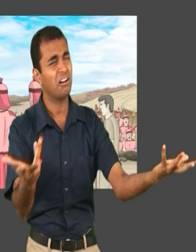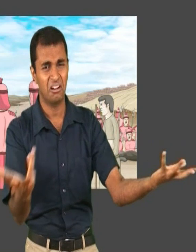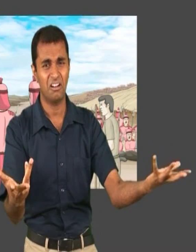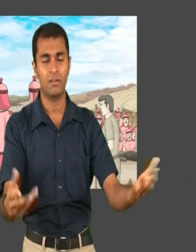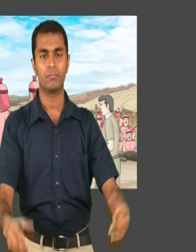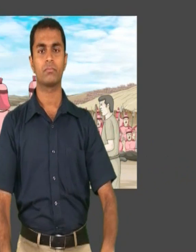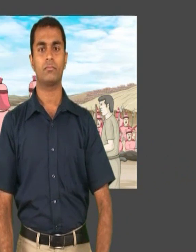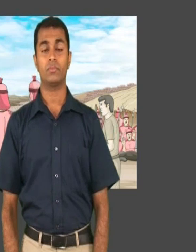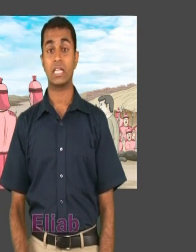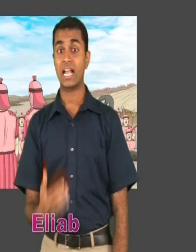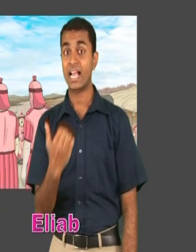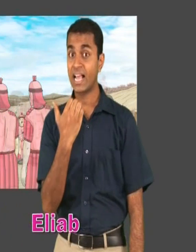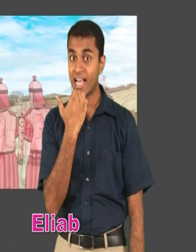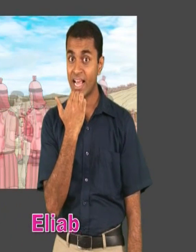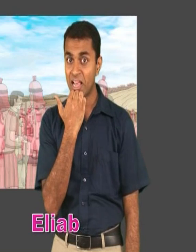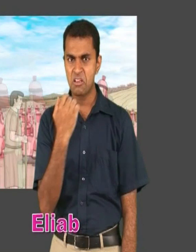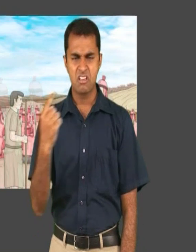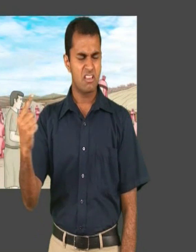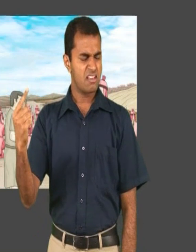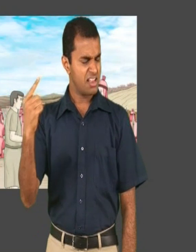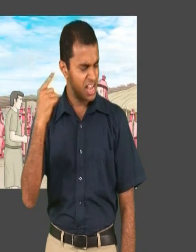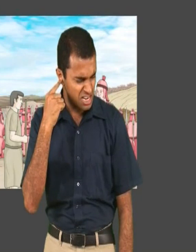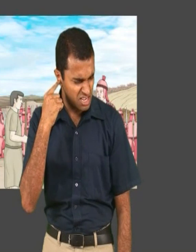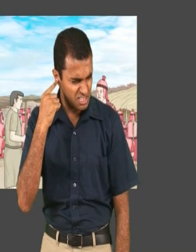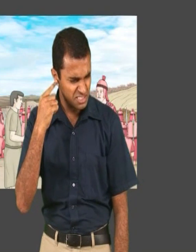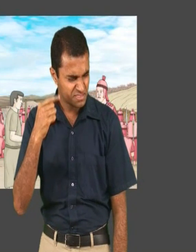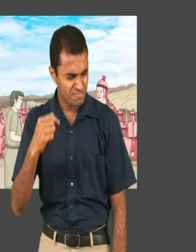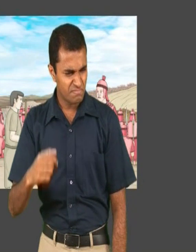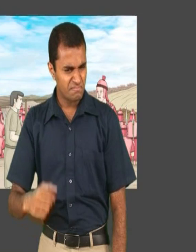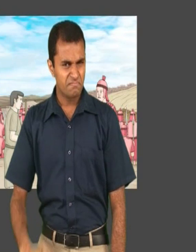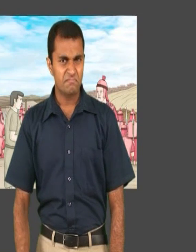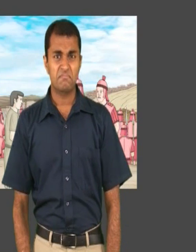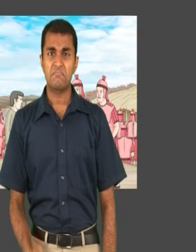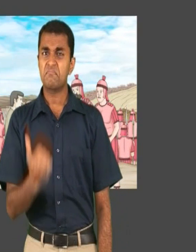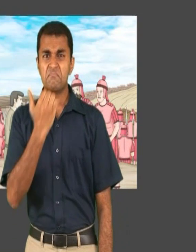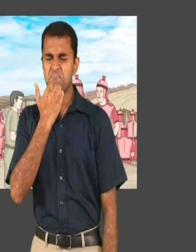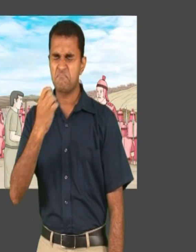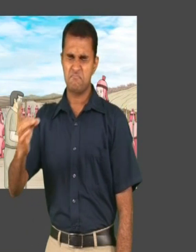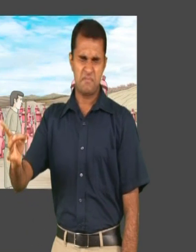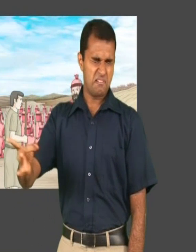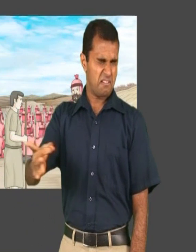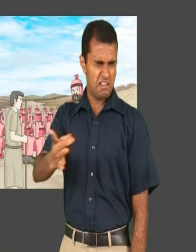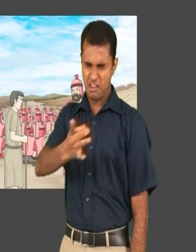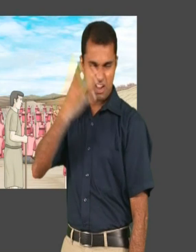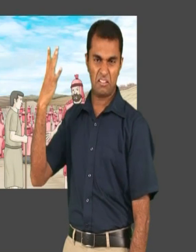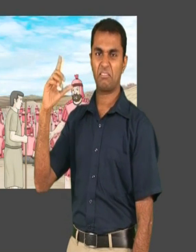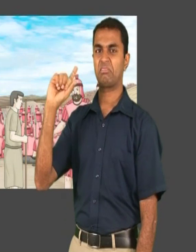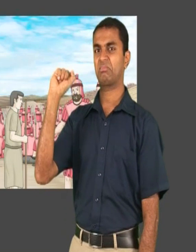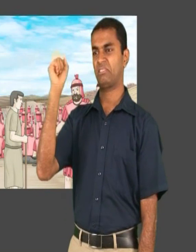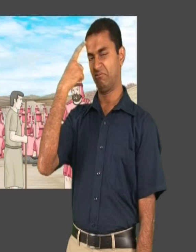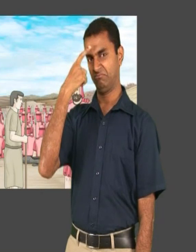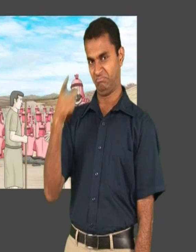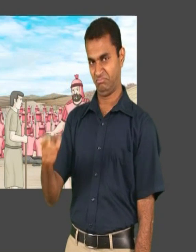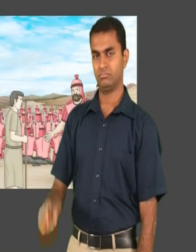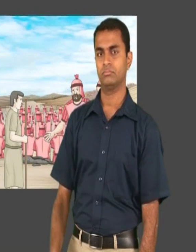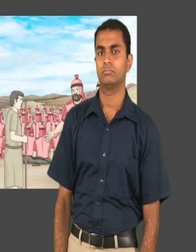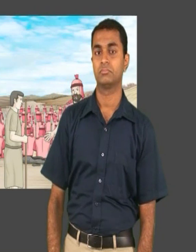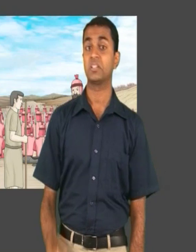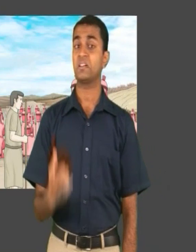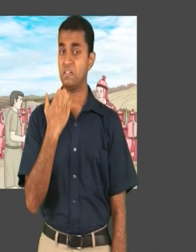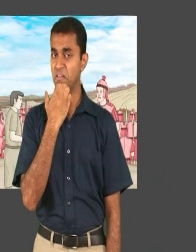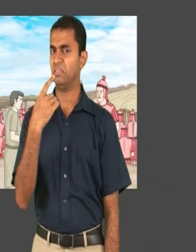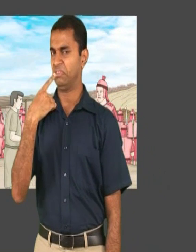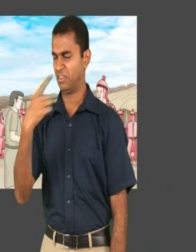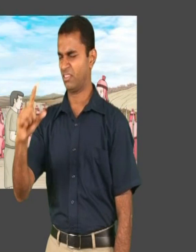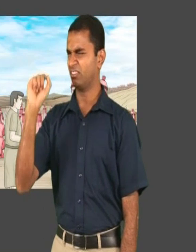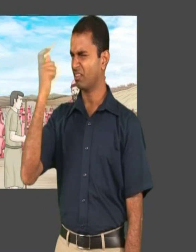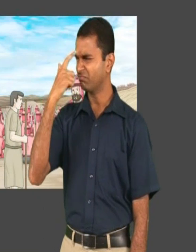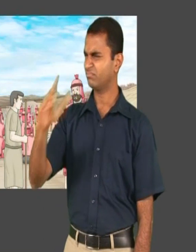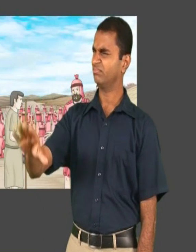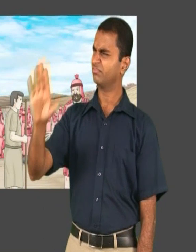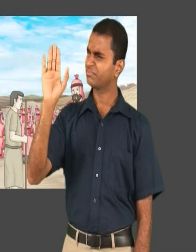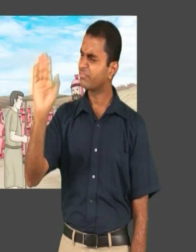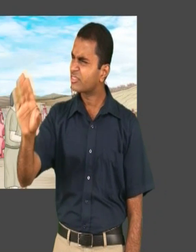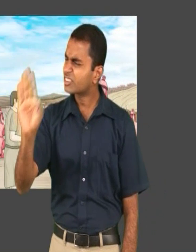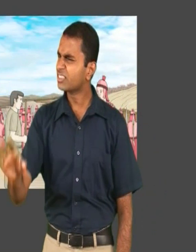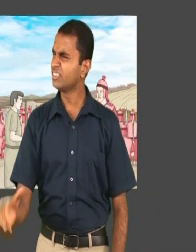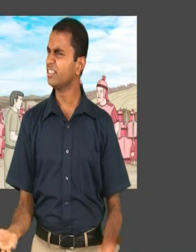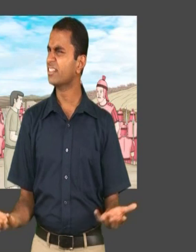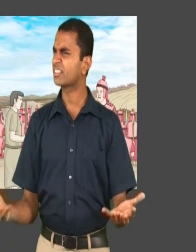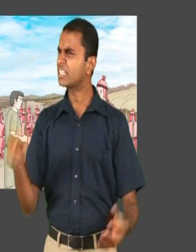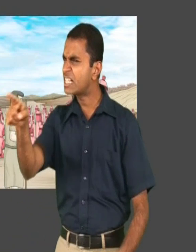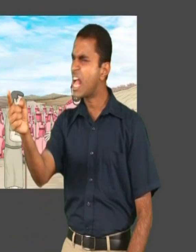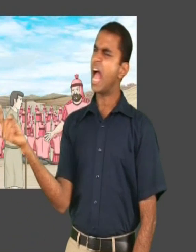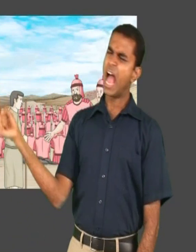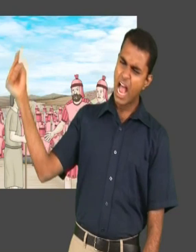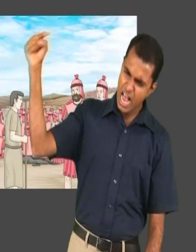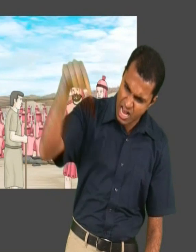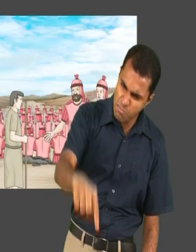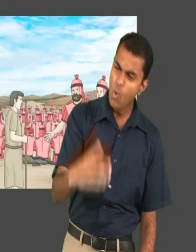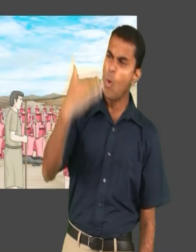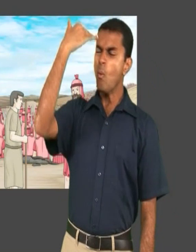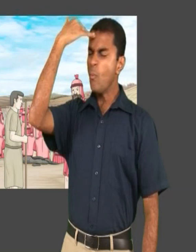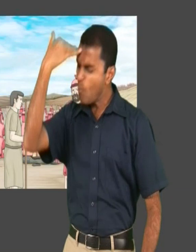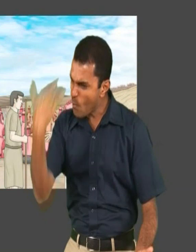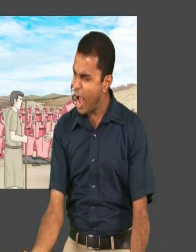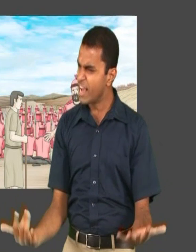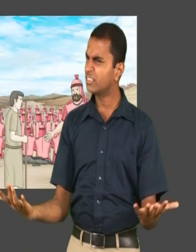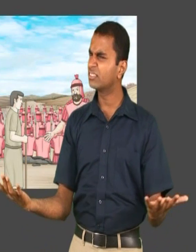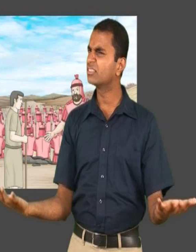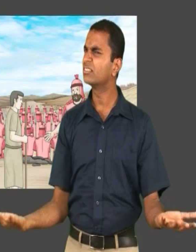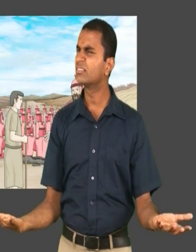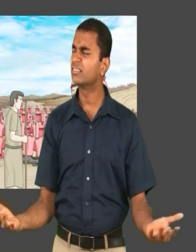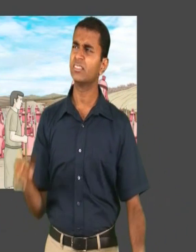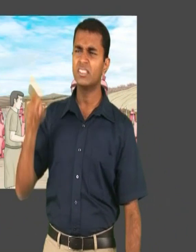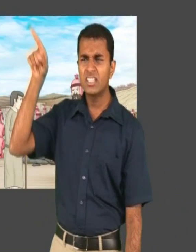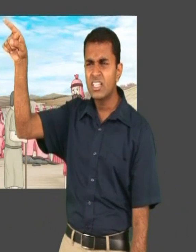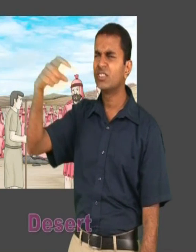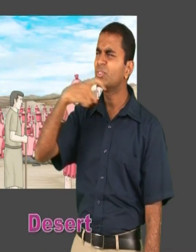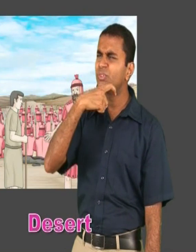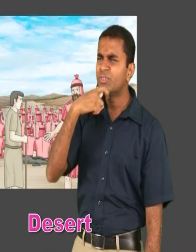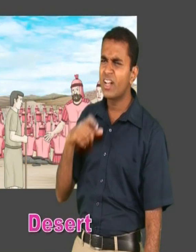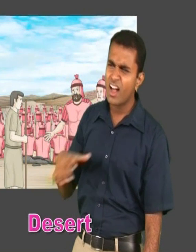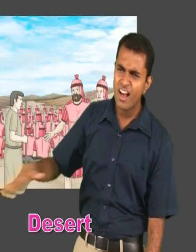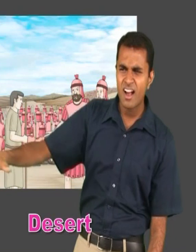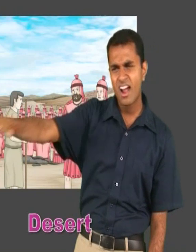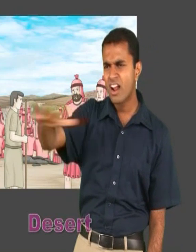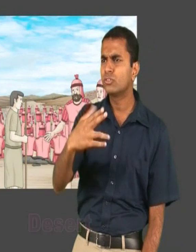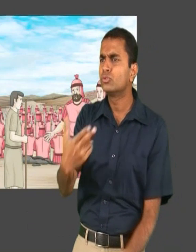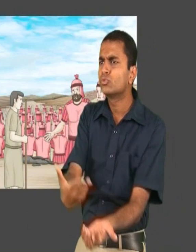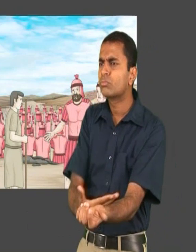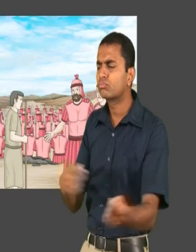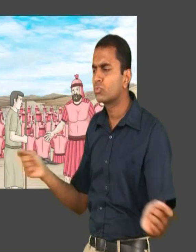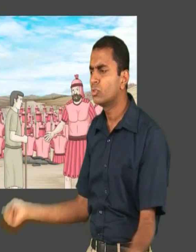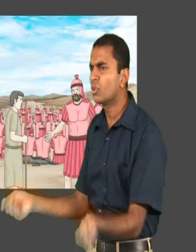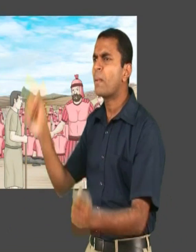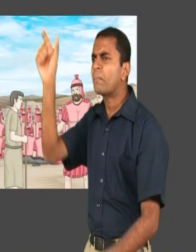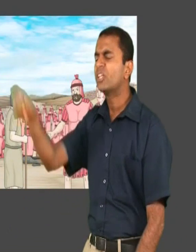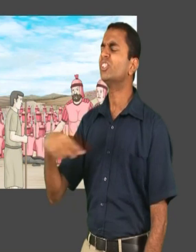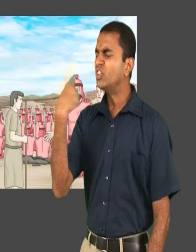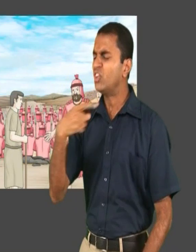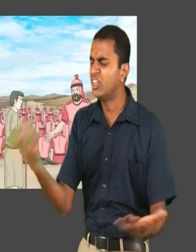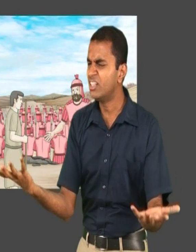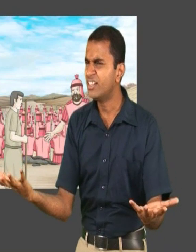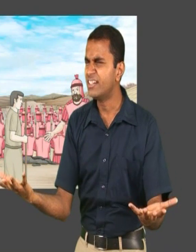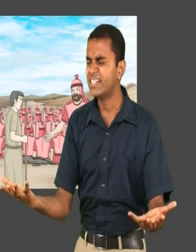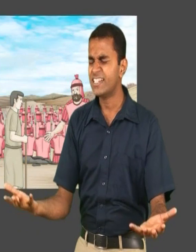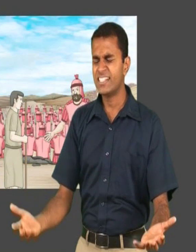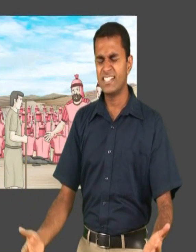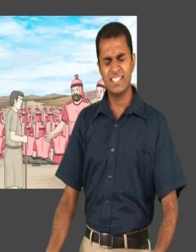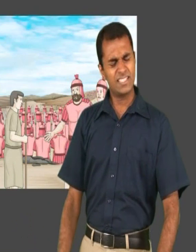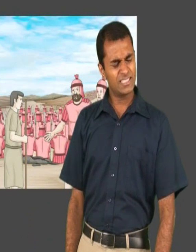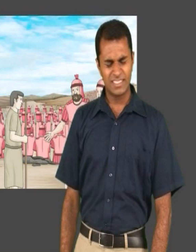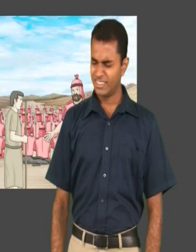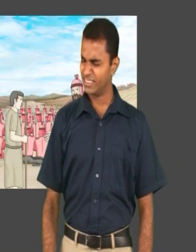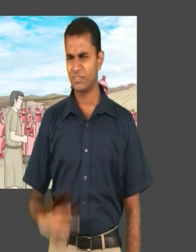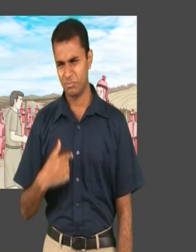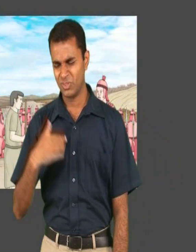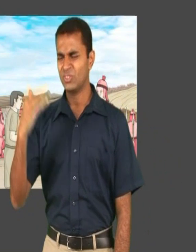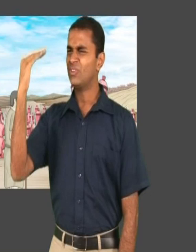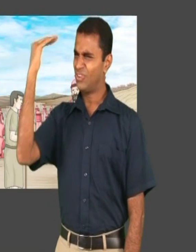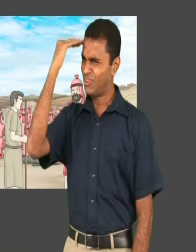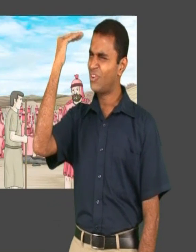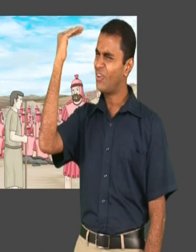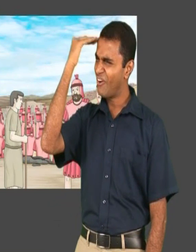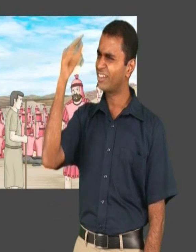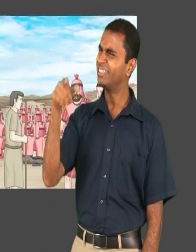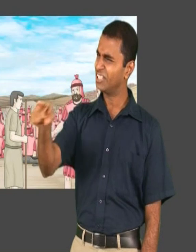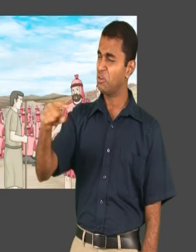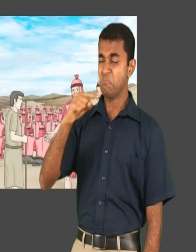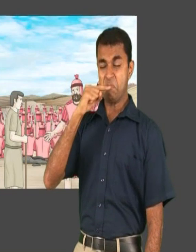Now when David’s oldest brother Eliab heard him speaking to the men, his anger burned against David. “Why have you come down here?” he asked.